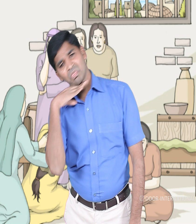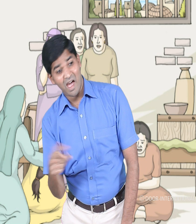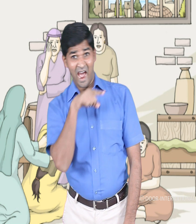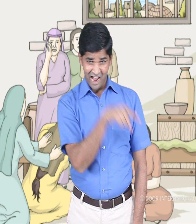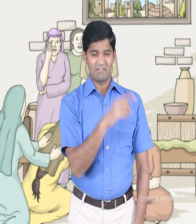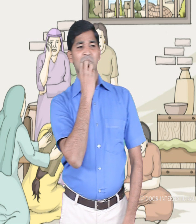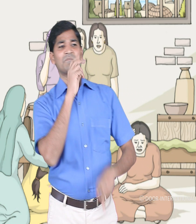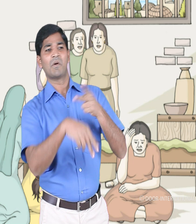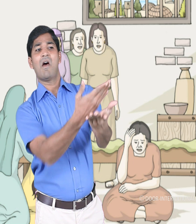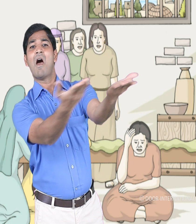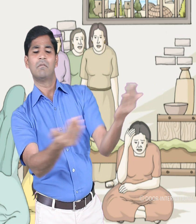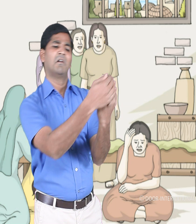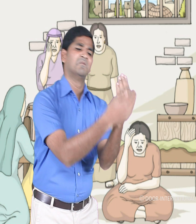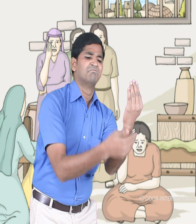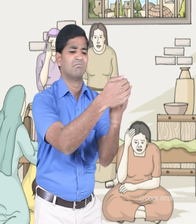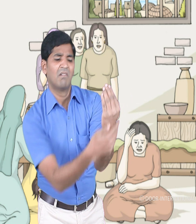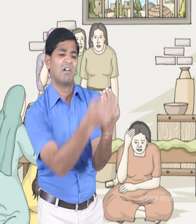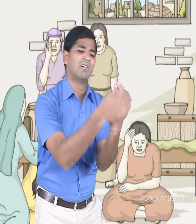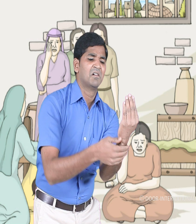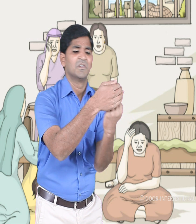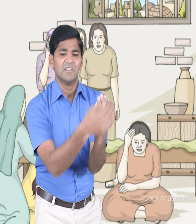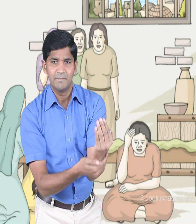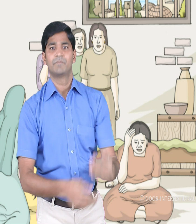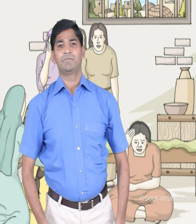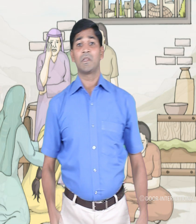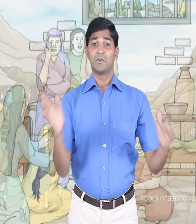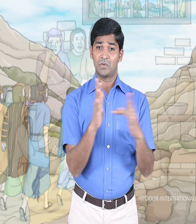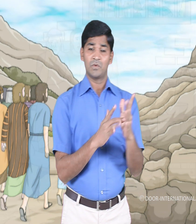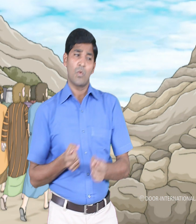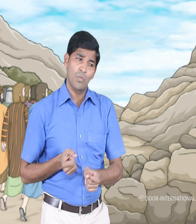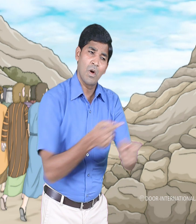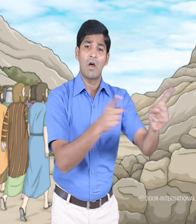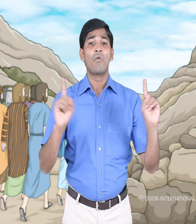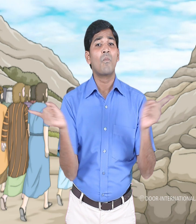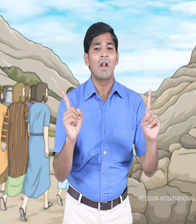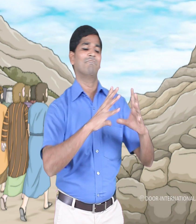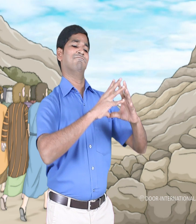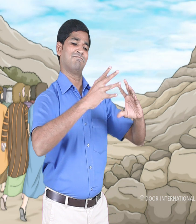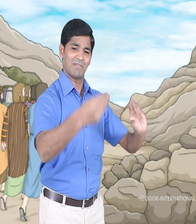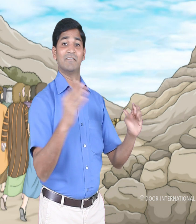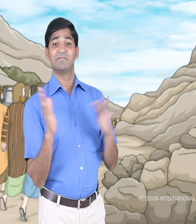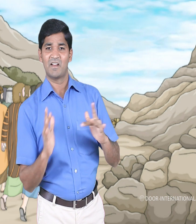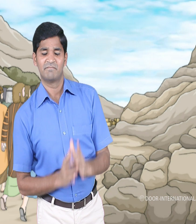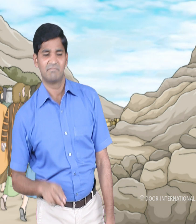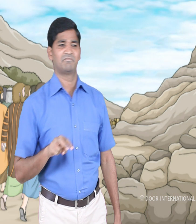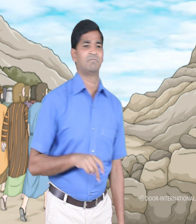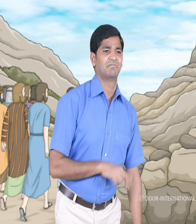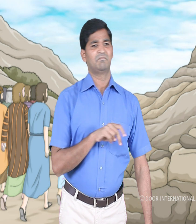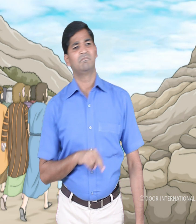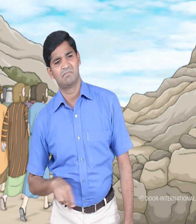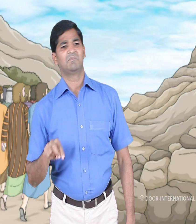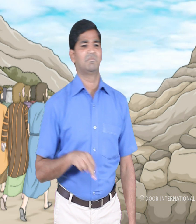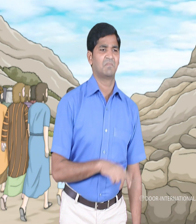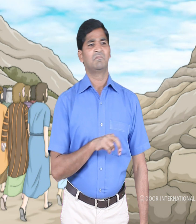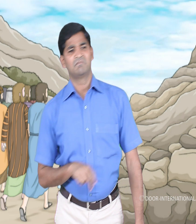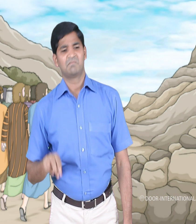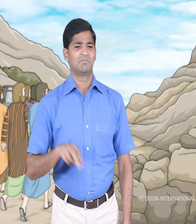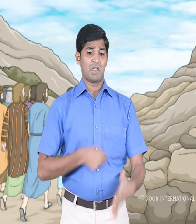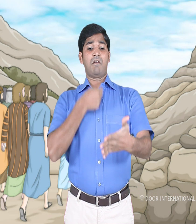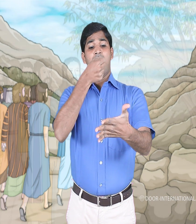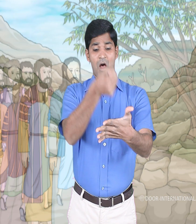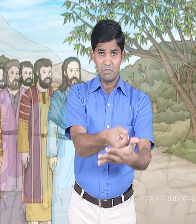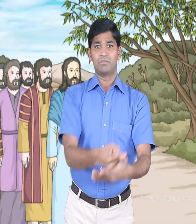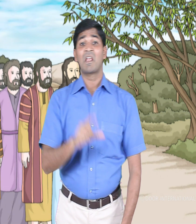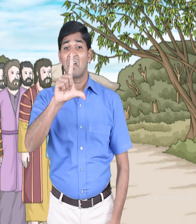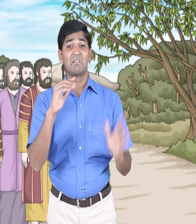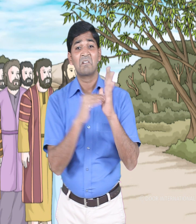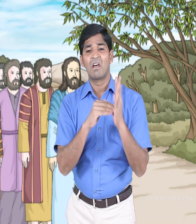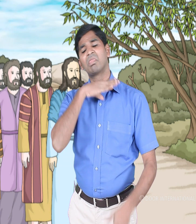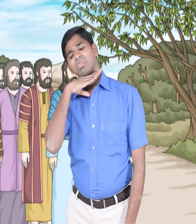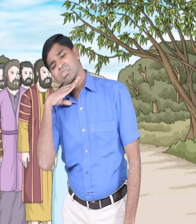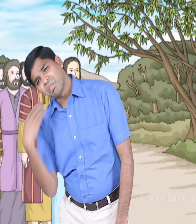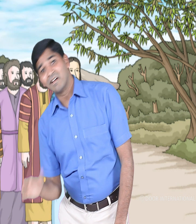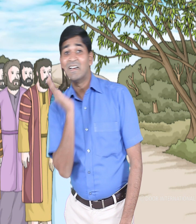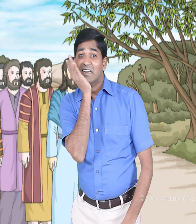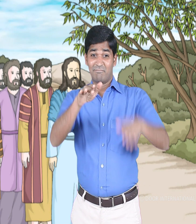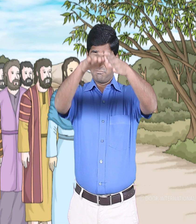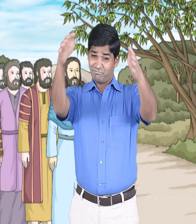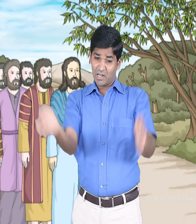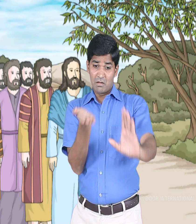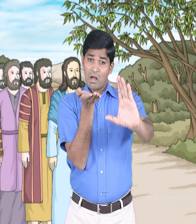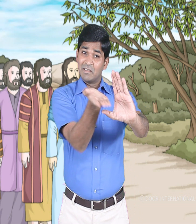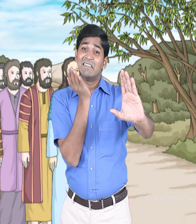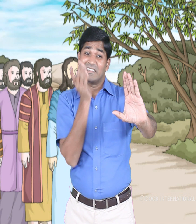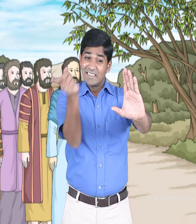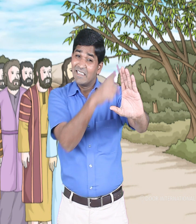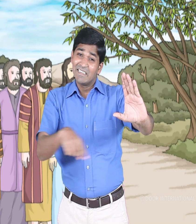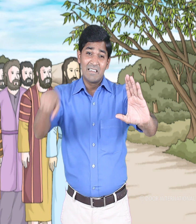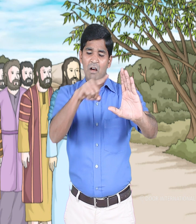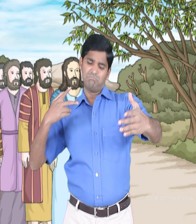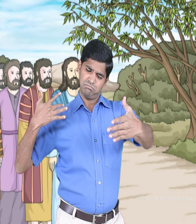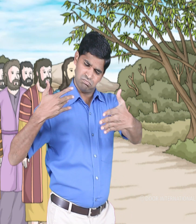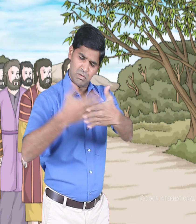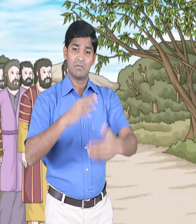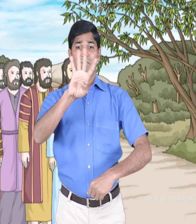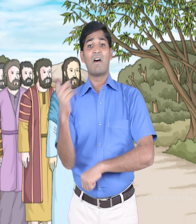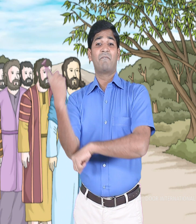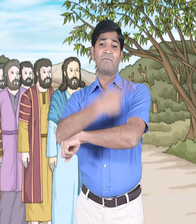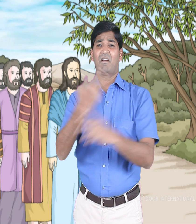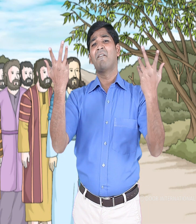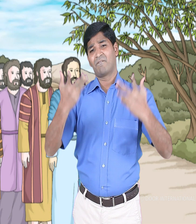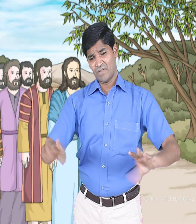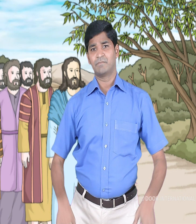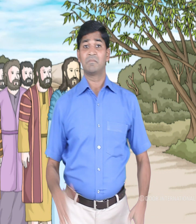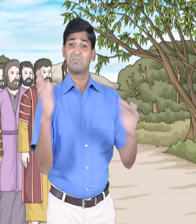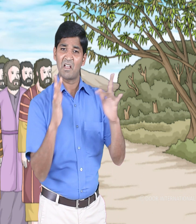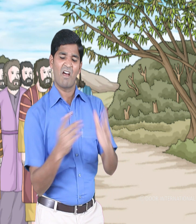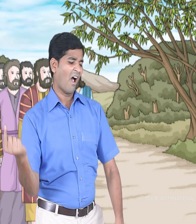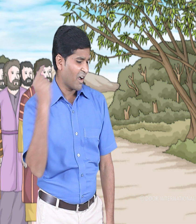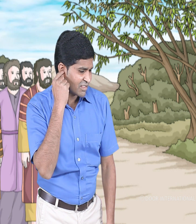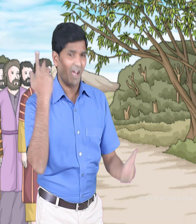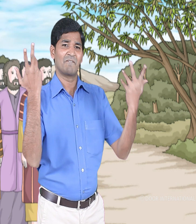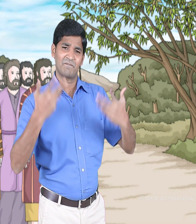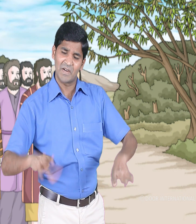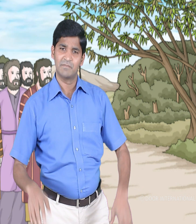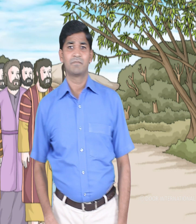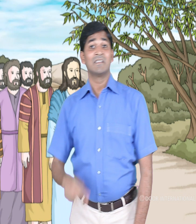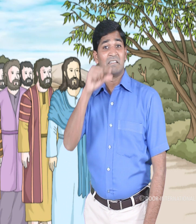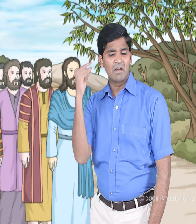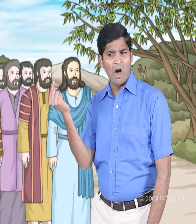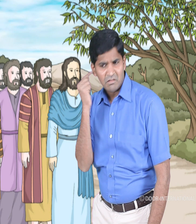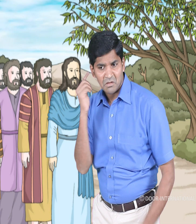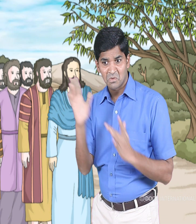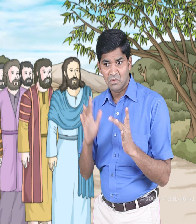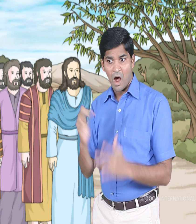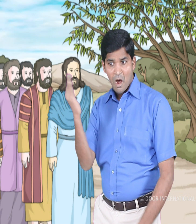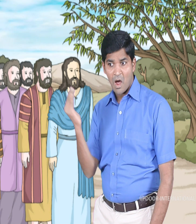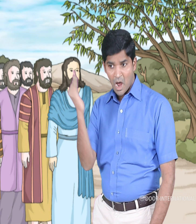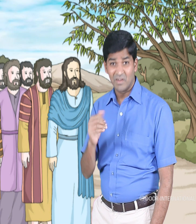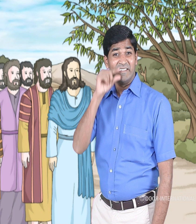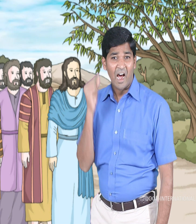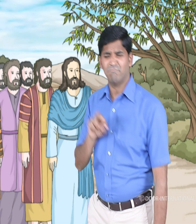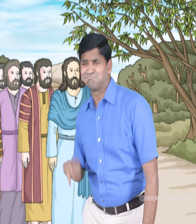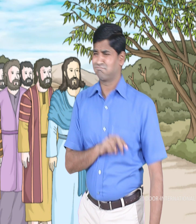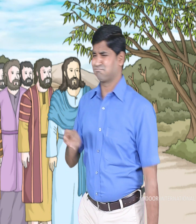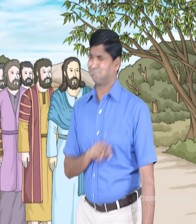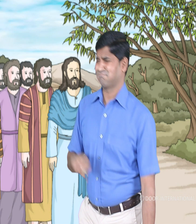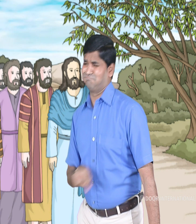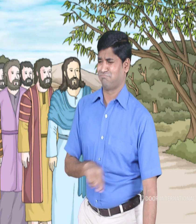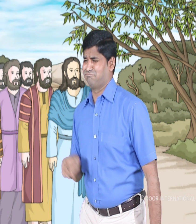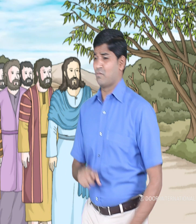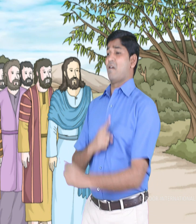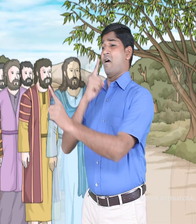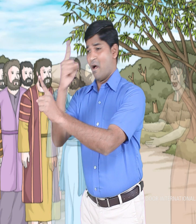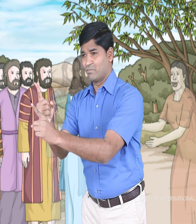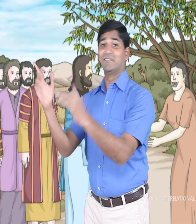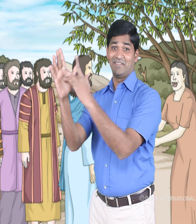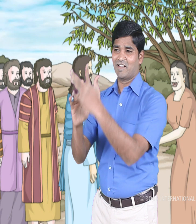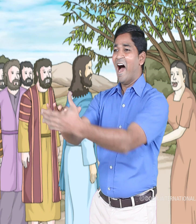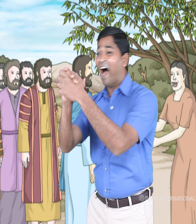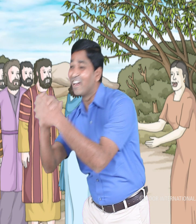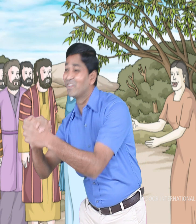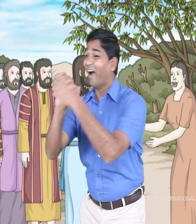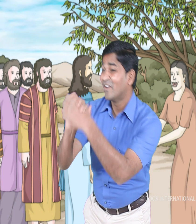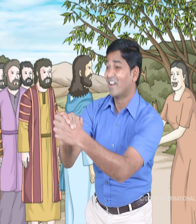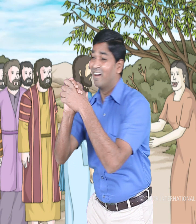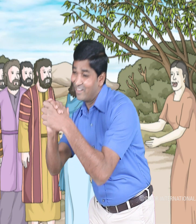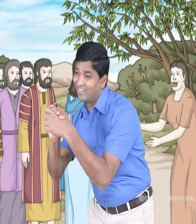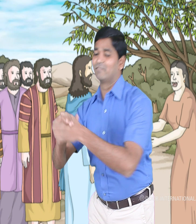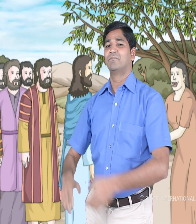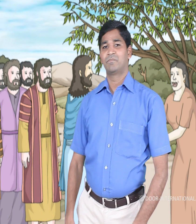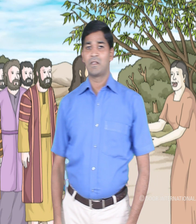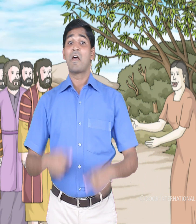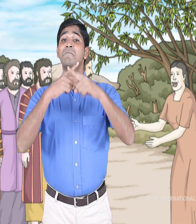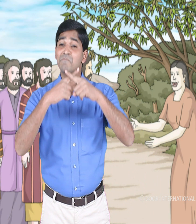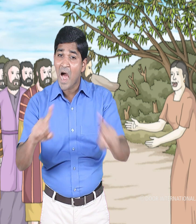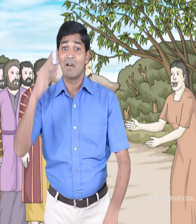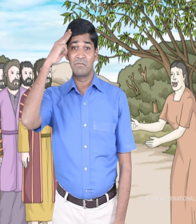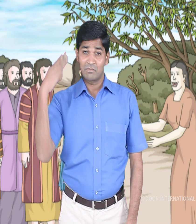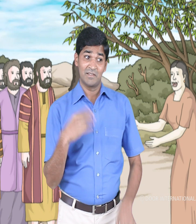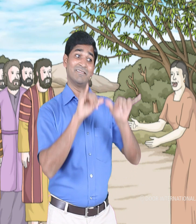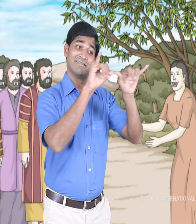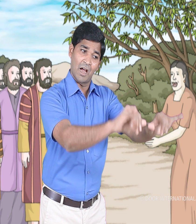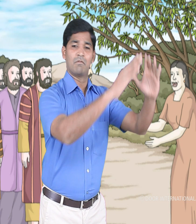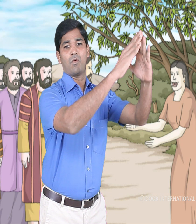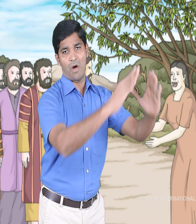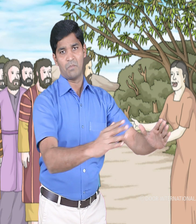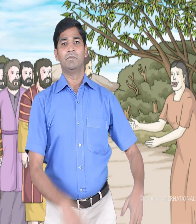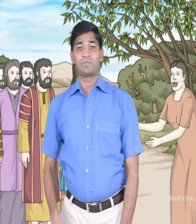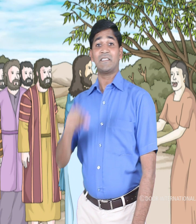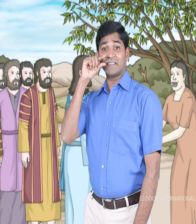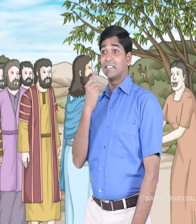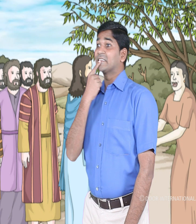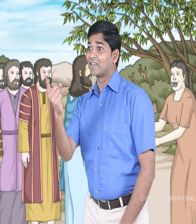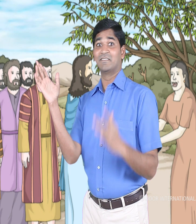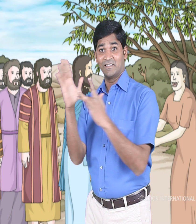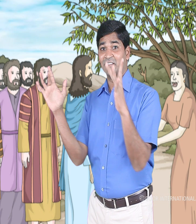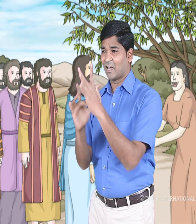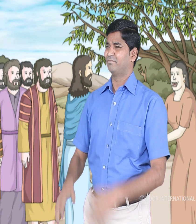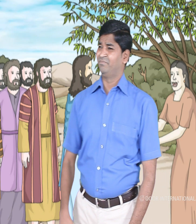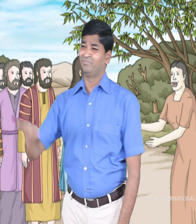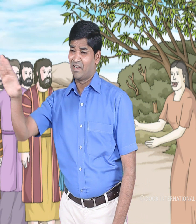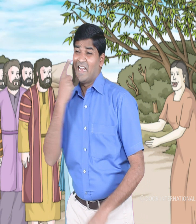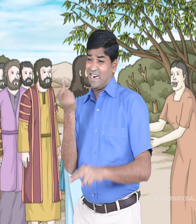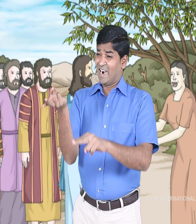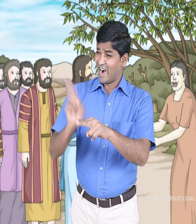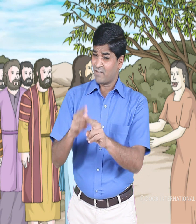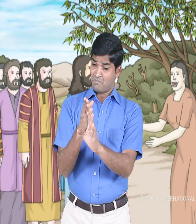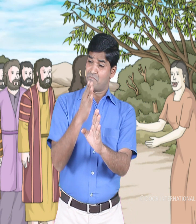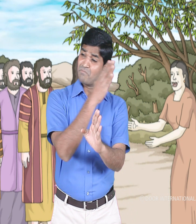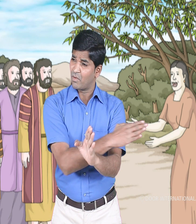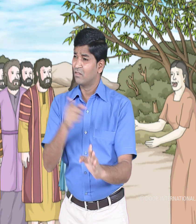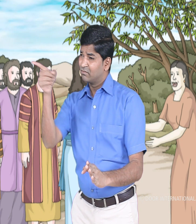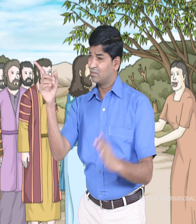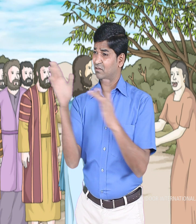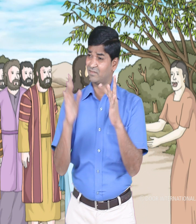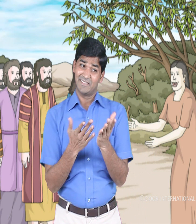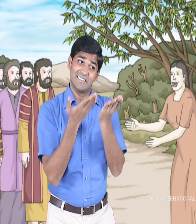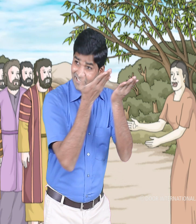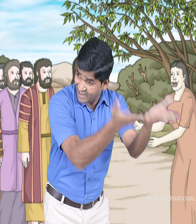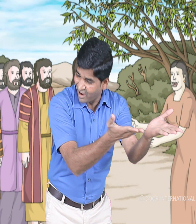So when Martha heard that Jesus was coming, she went out to meet Him; but Mary stayed at home. Martha said to Jesus, “Lord, if You had been here, my brother would not have died.